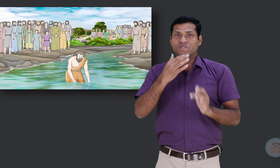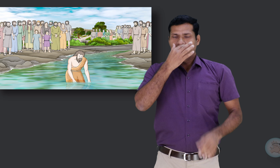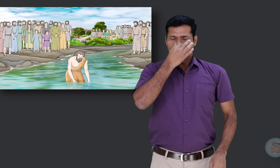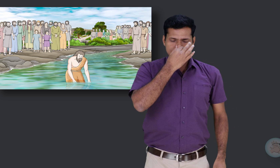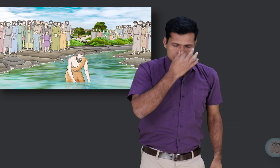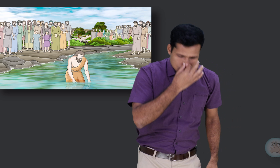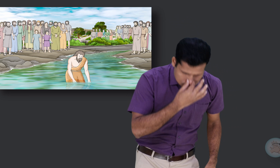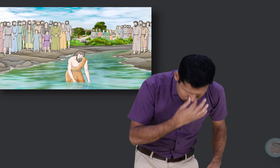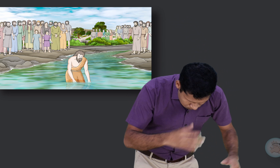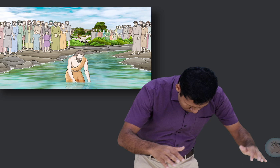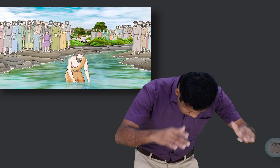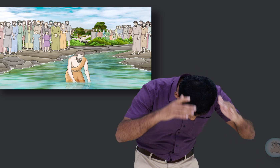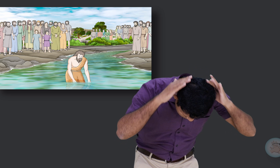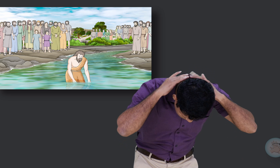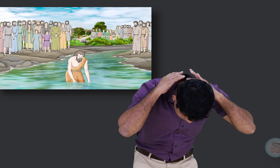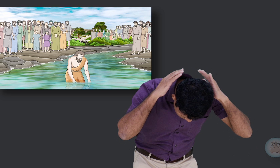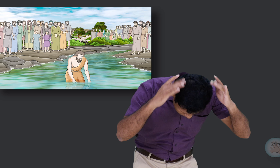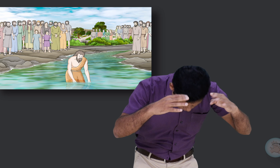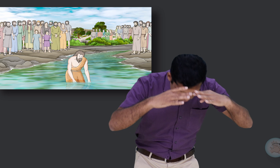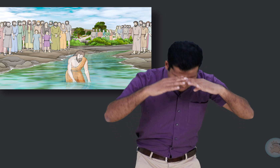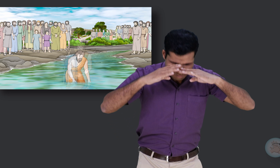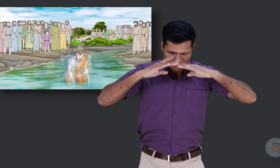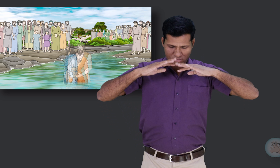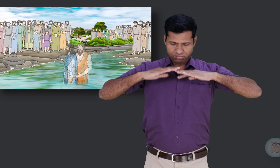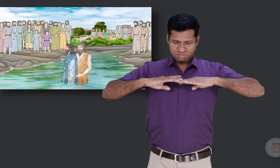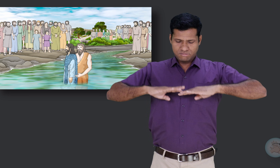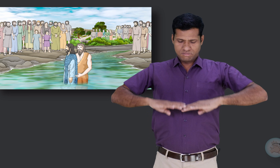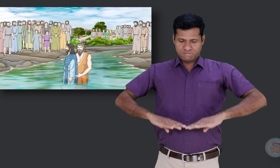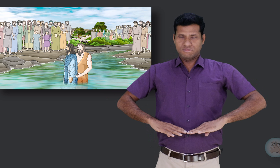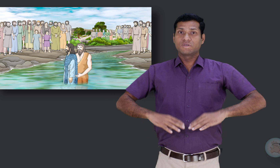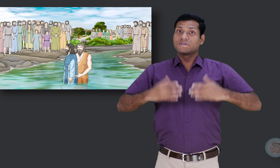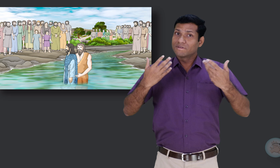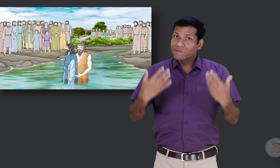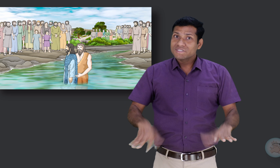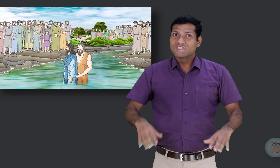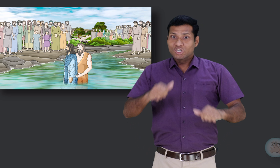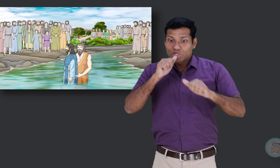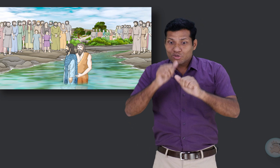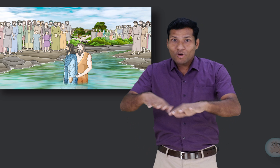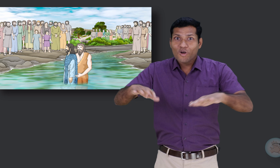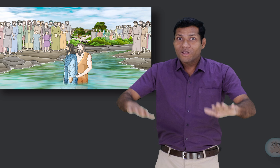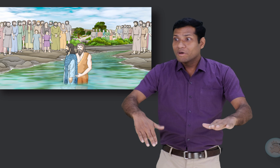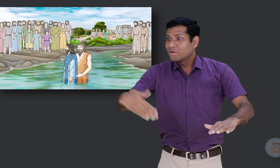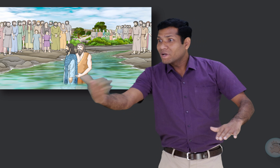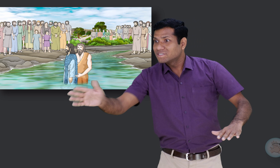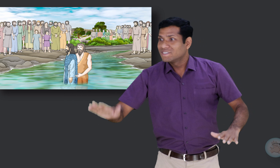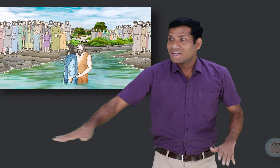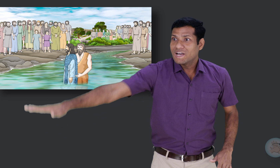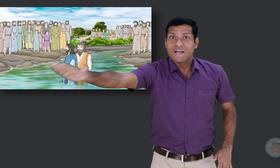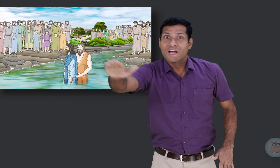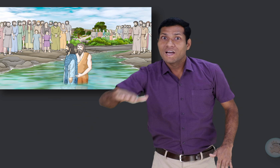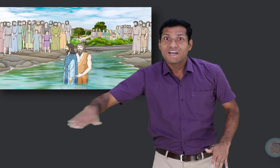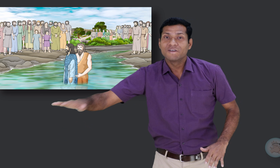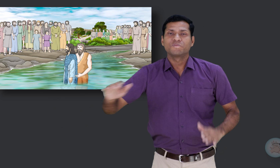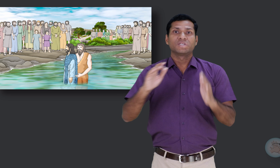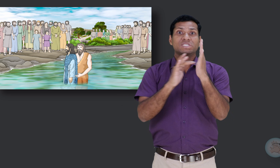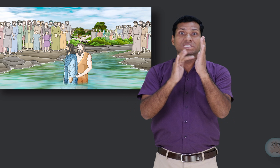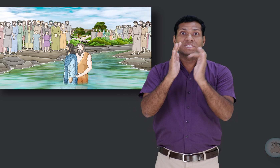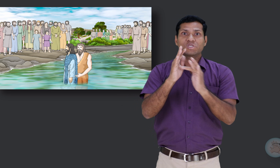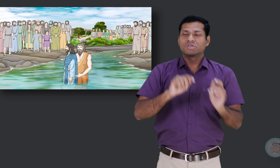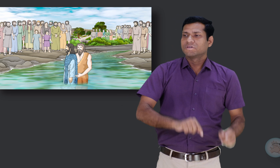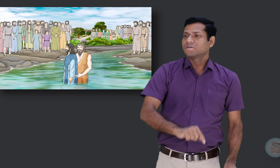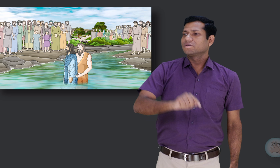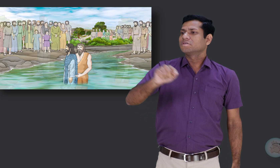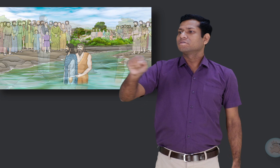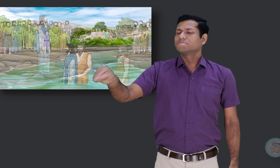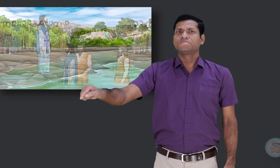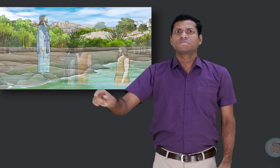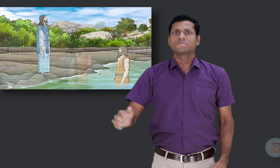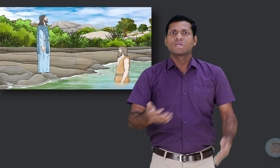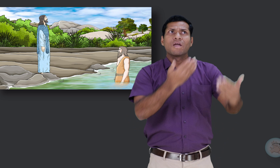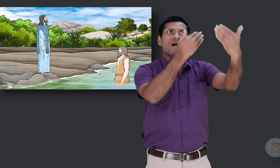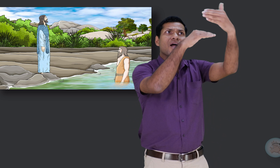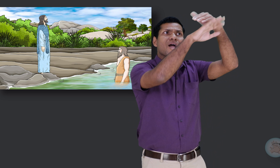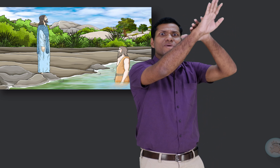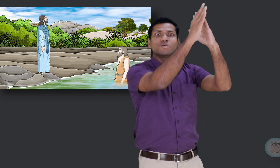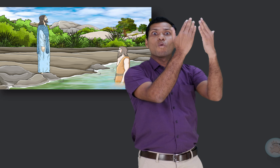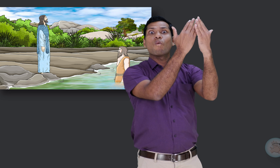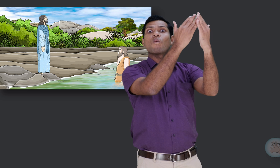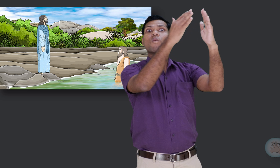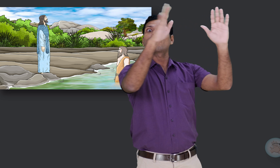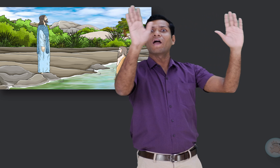Then John permitted Him.